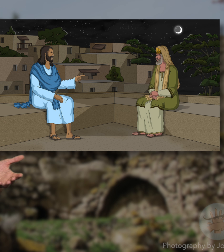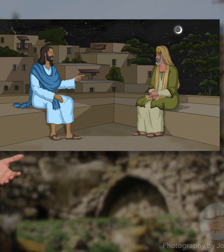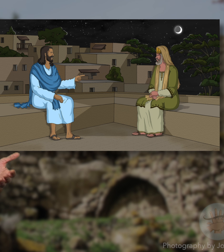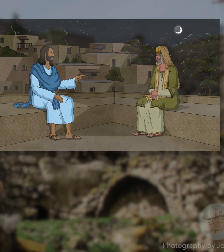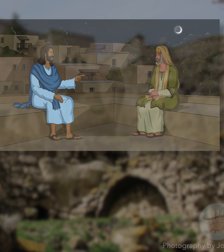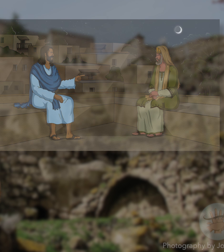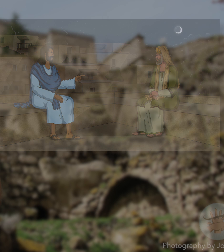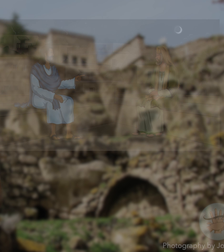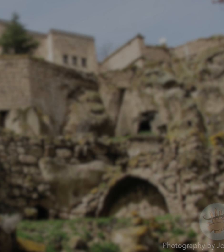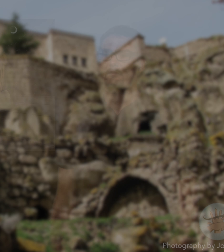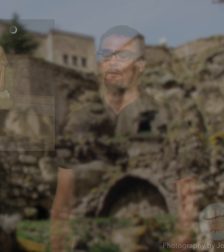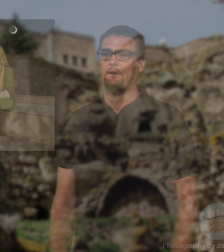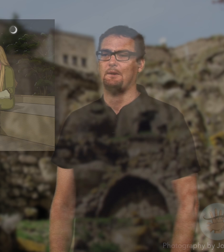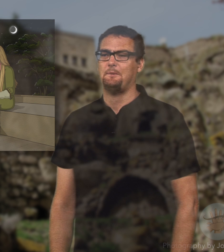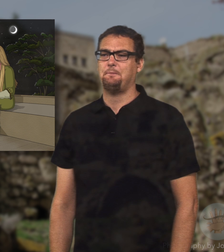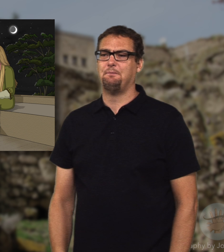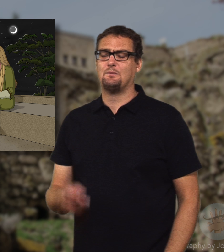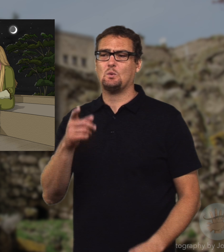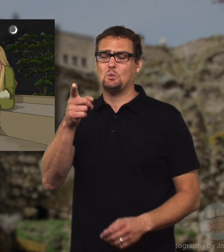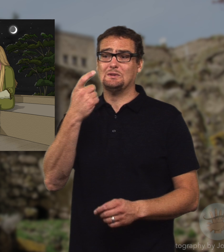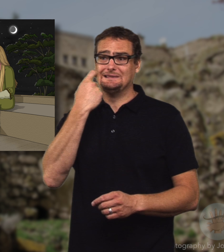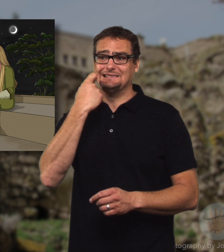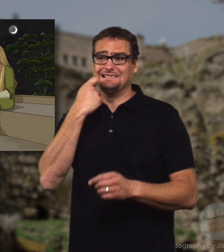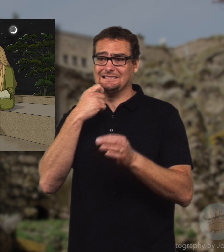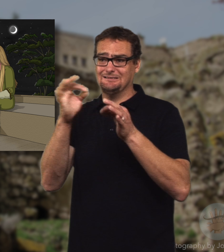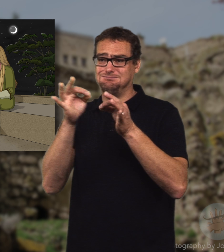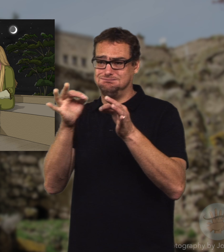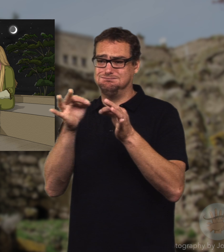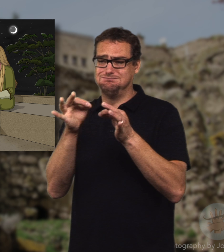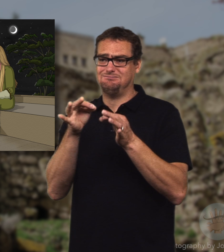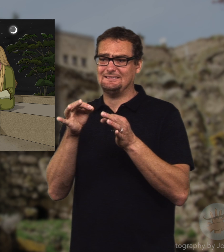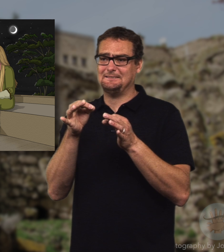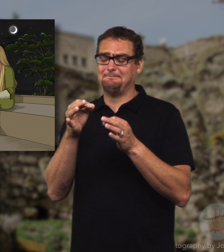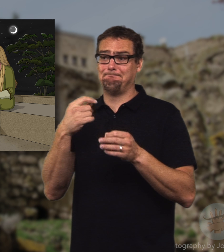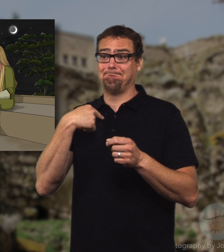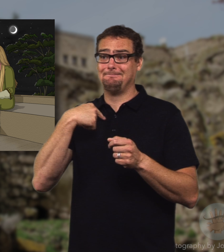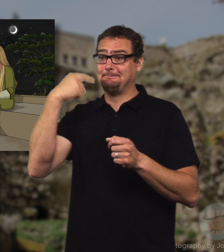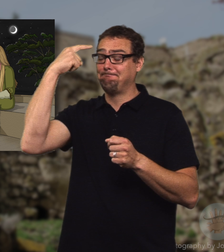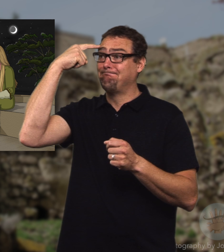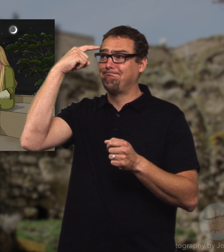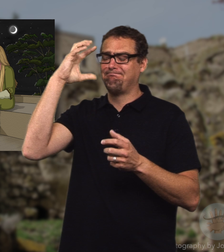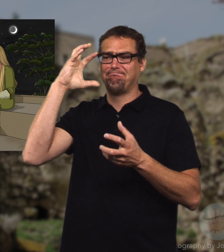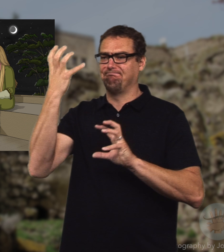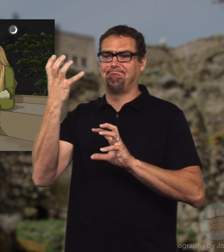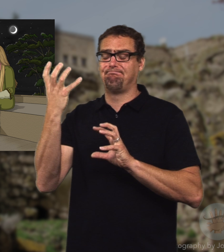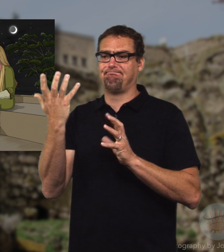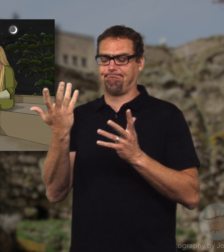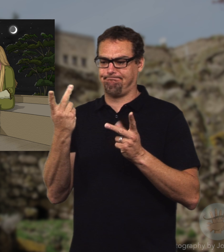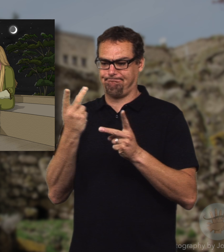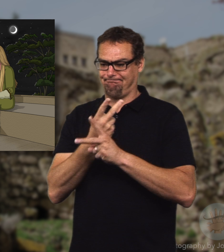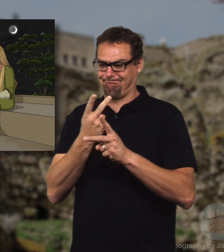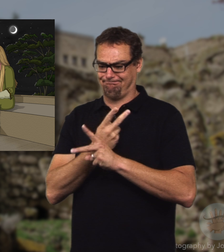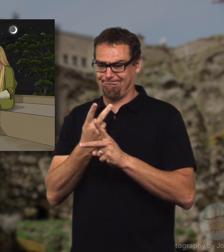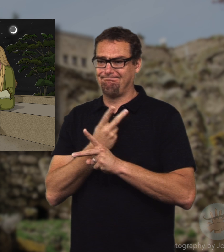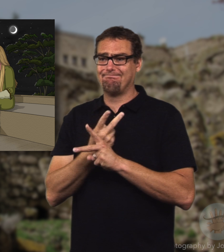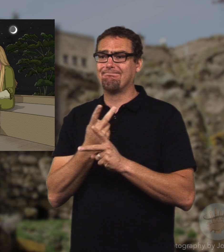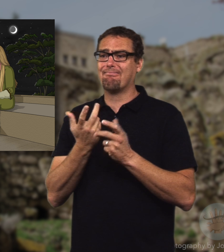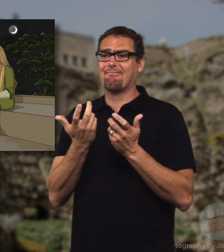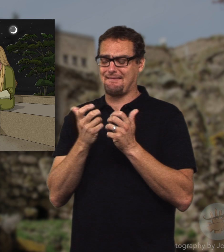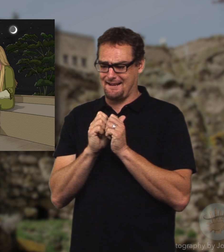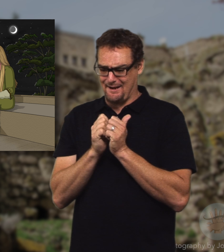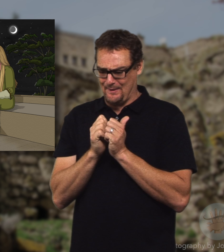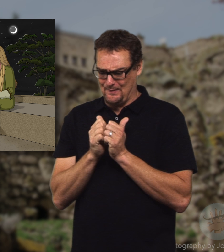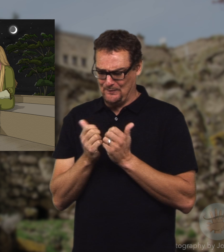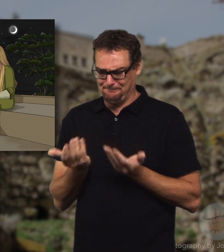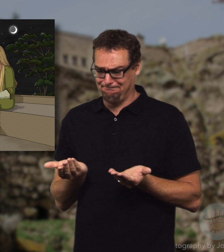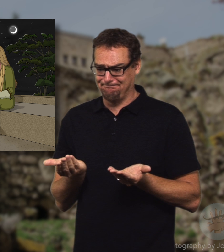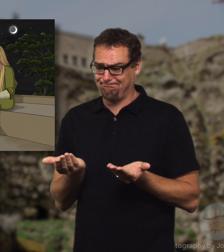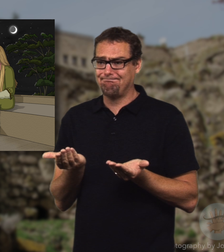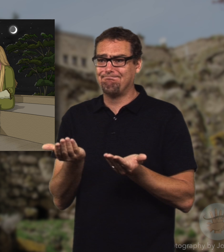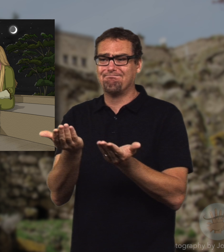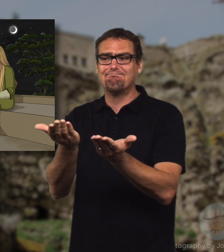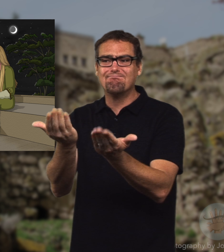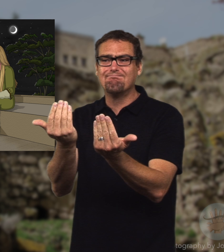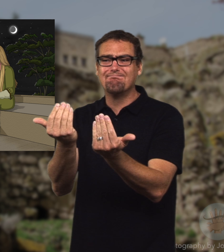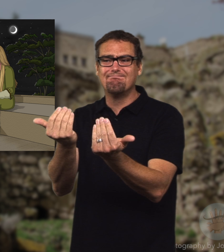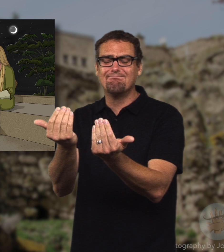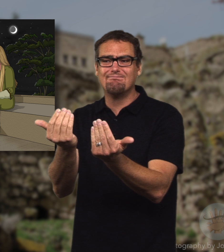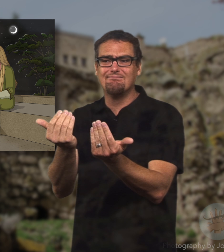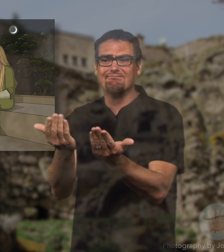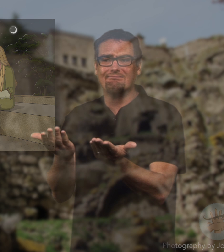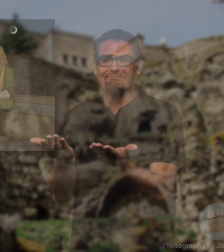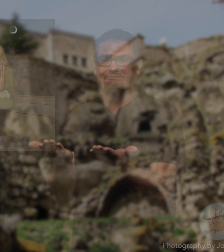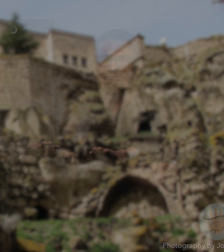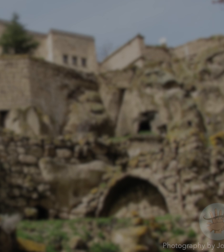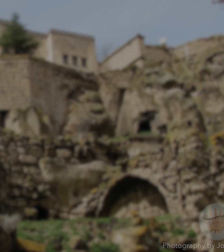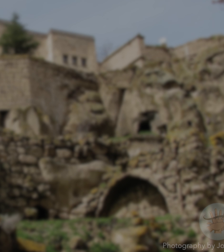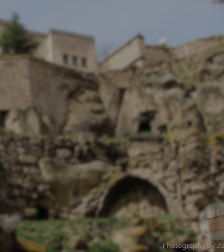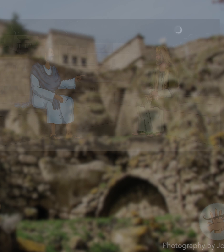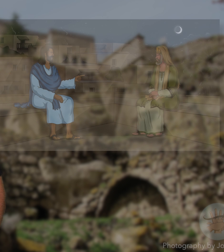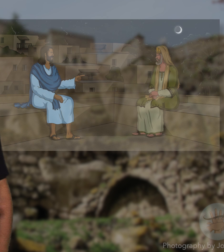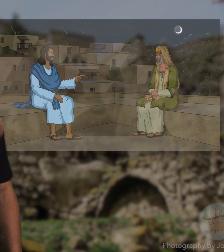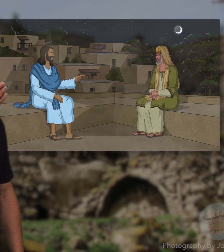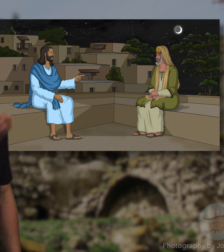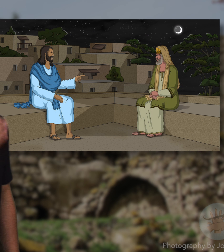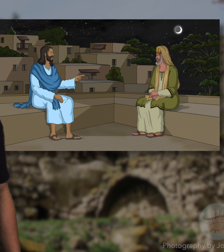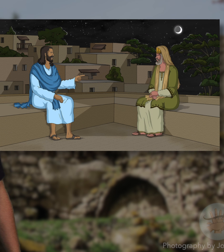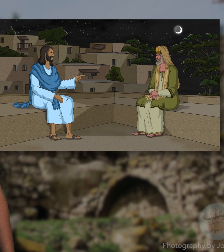“How can this be?” Nicodemus asked.